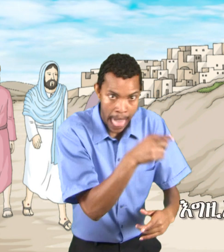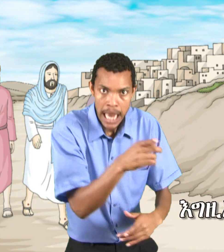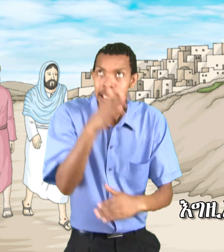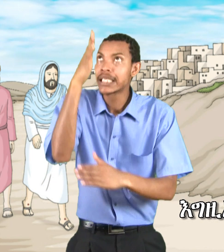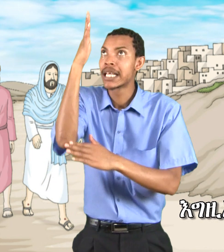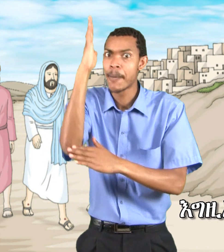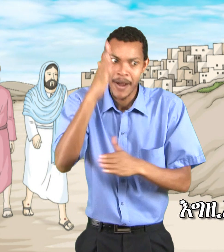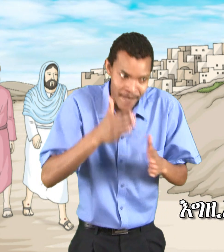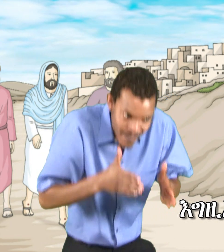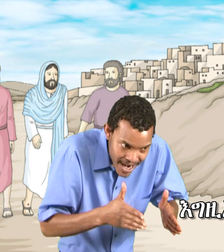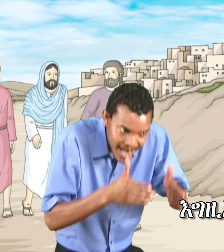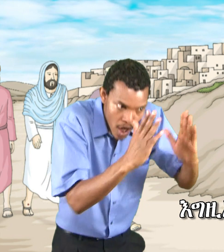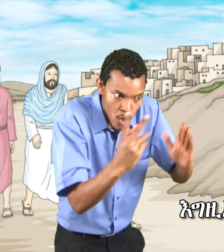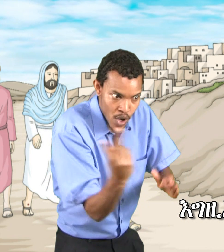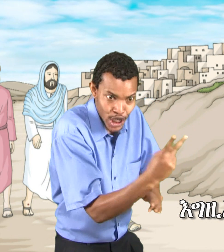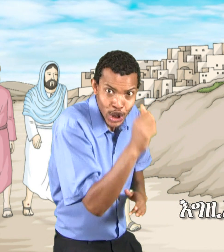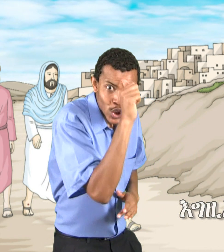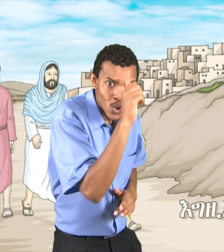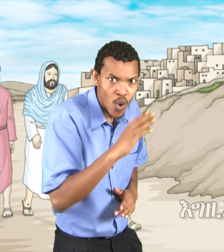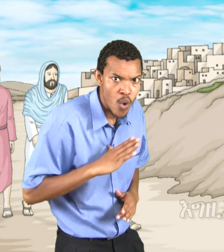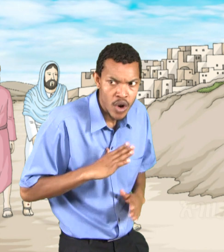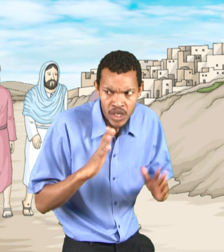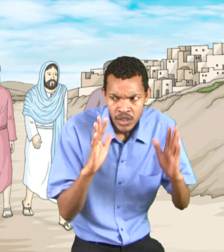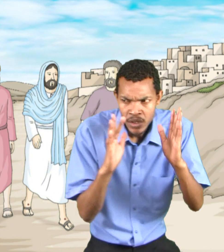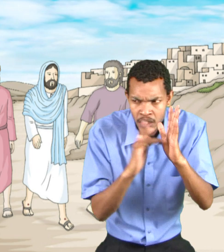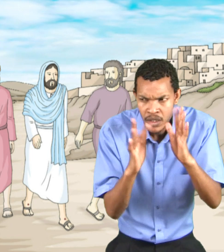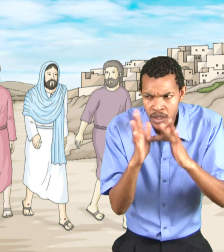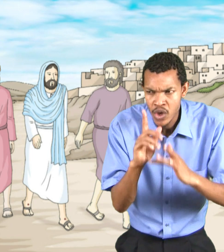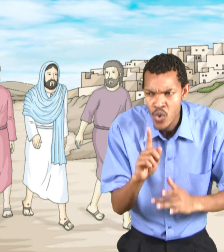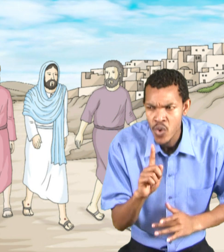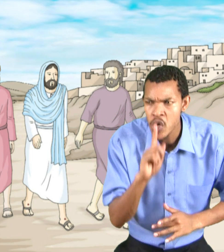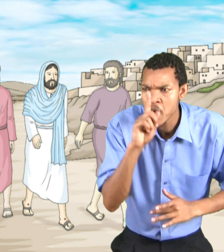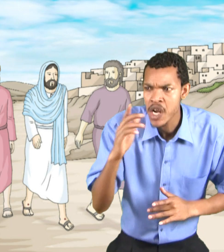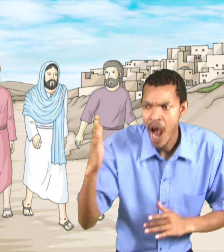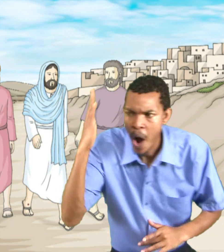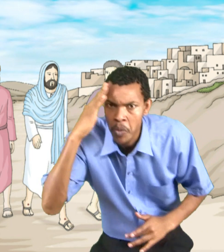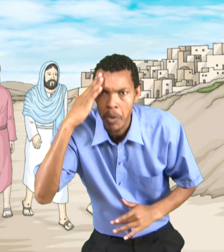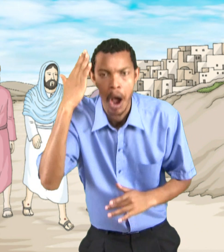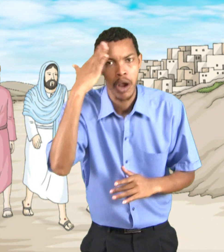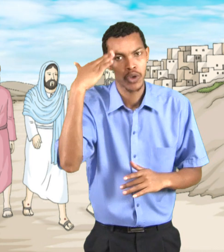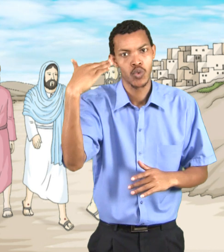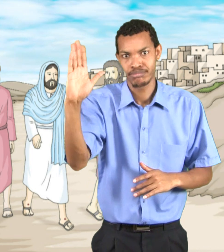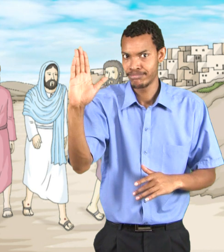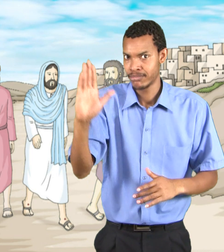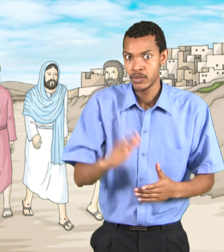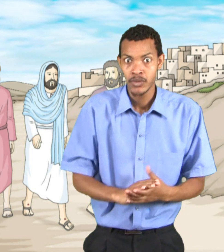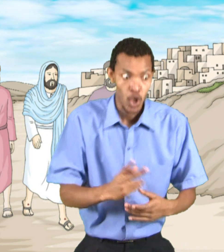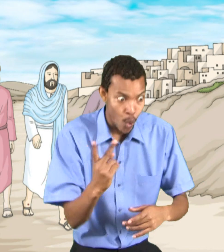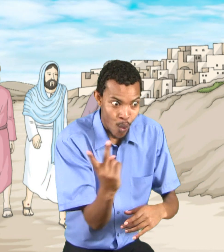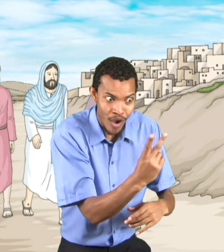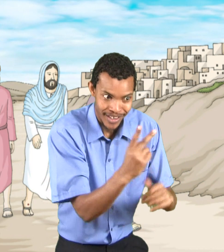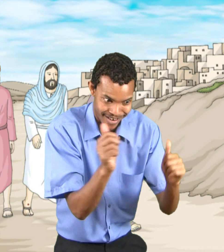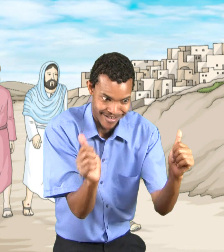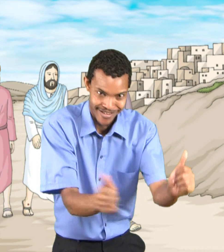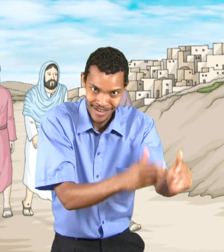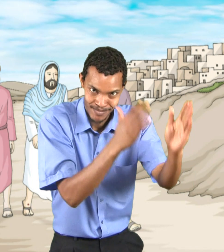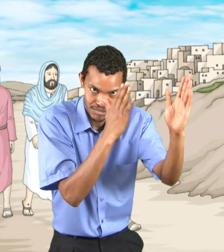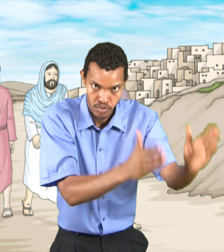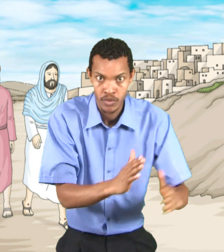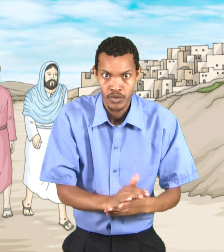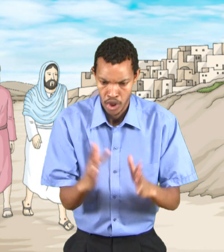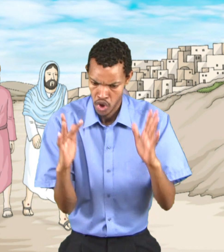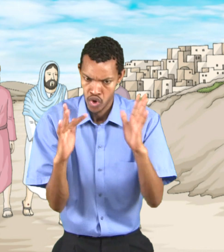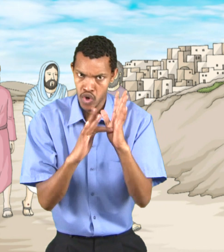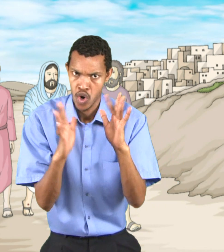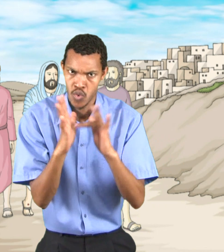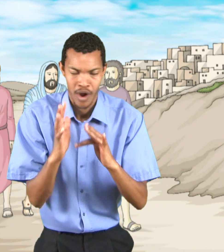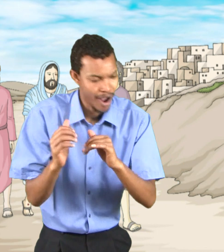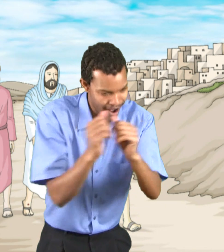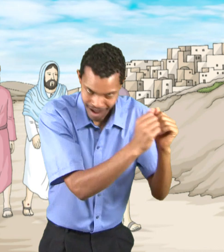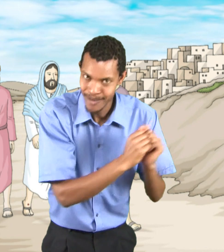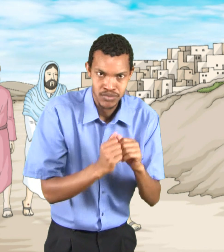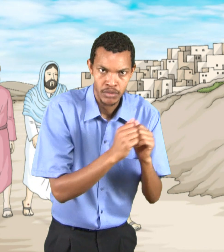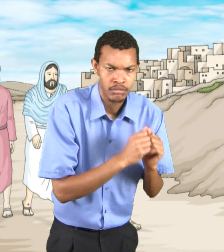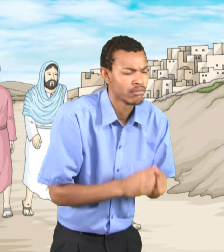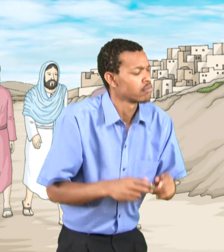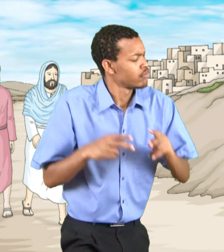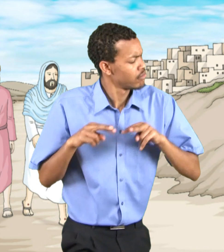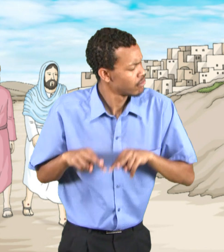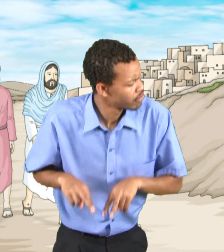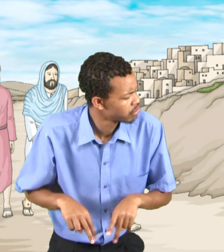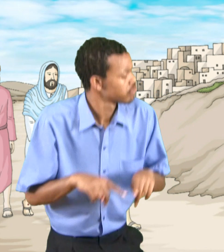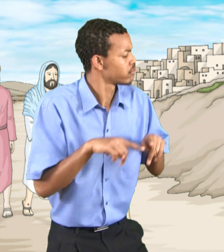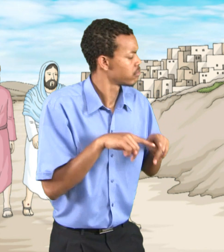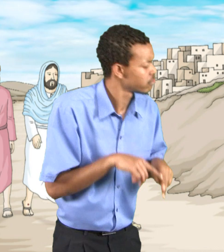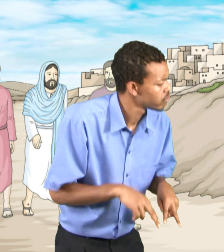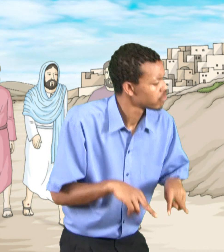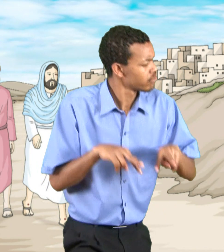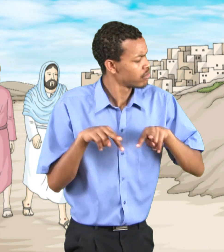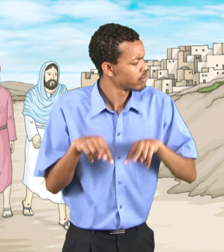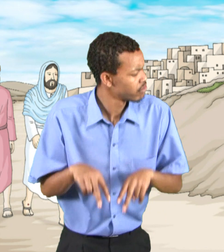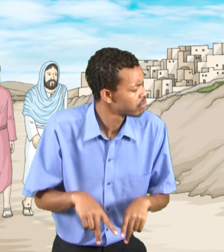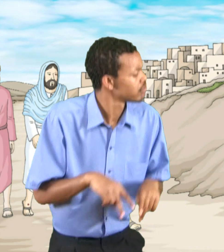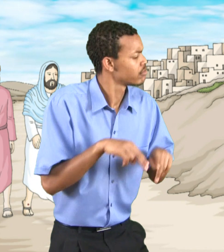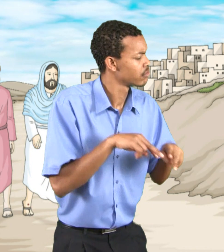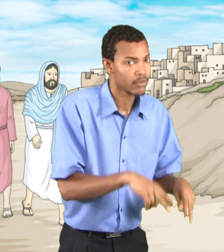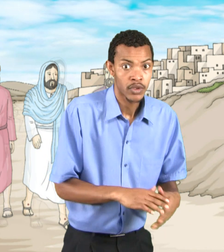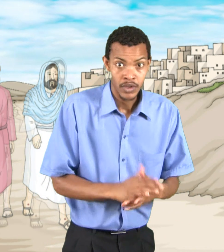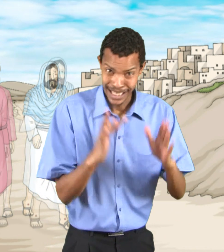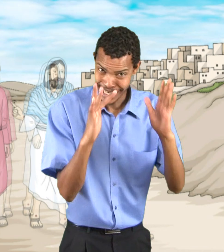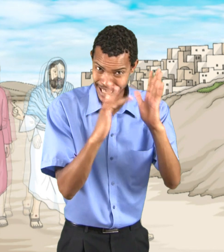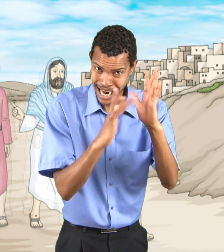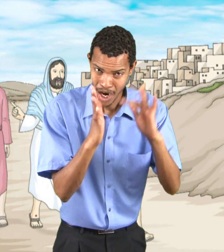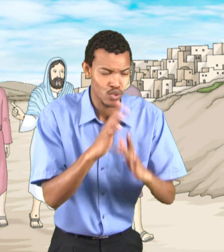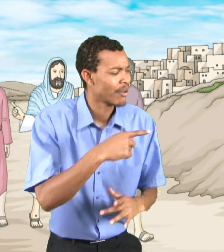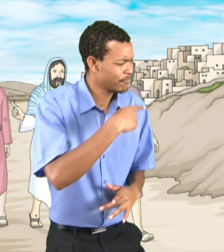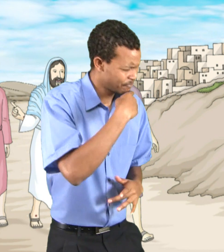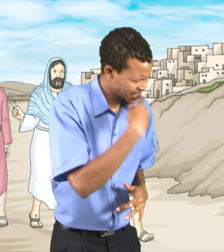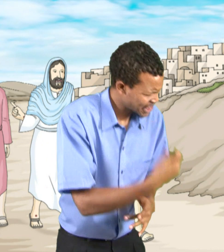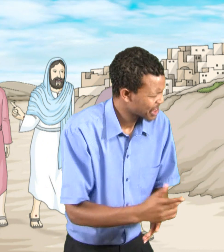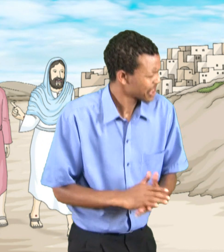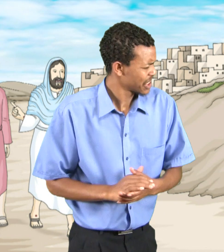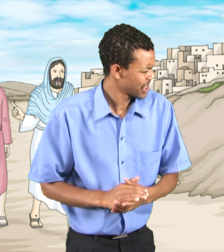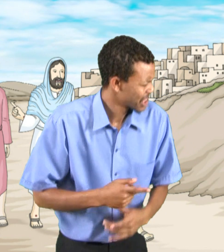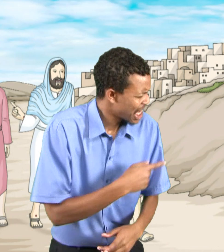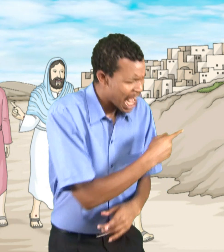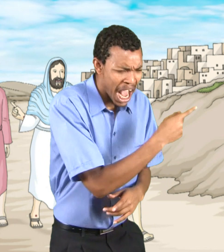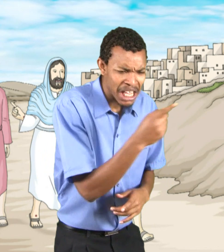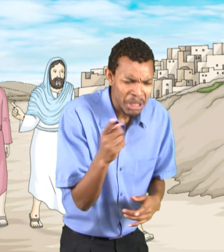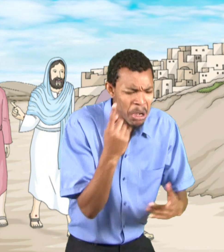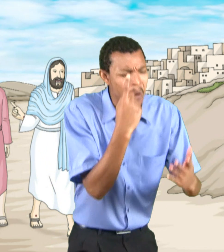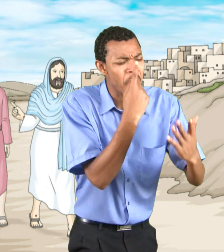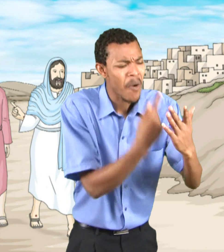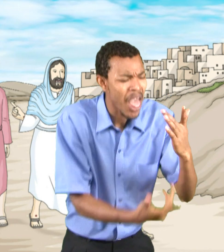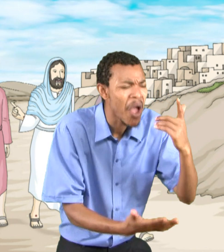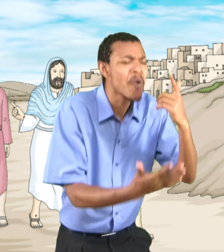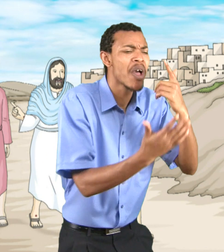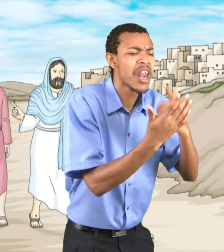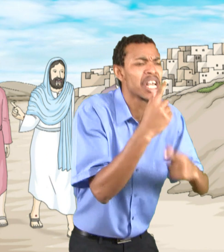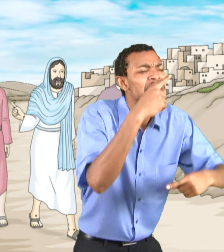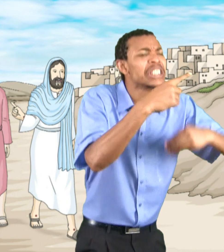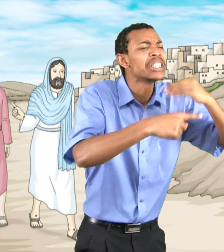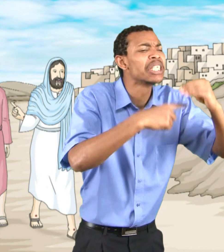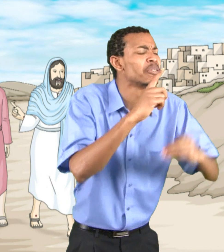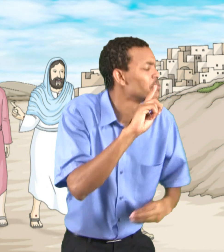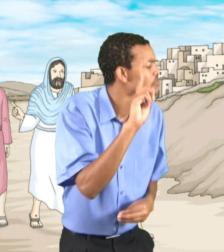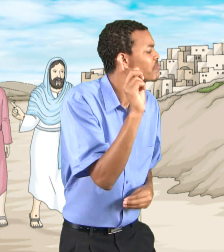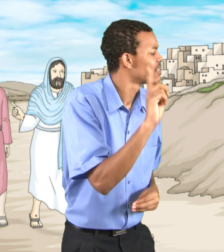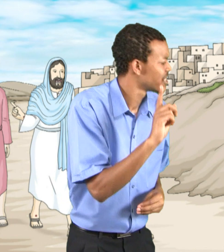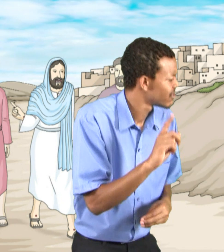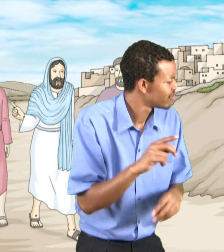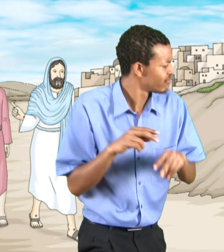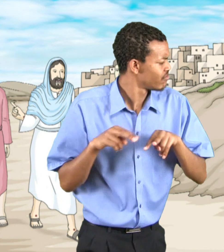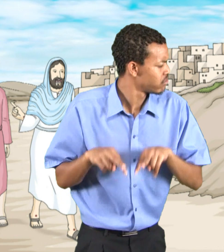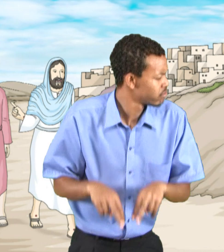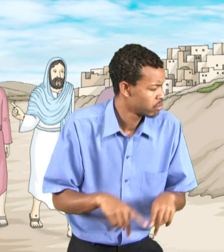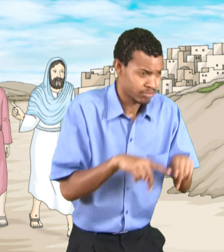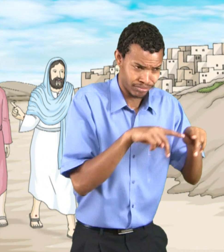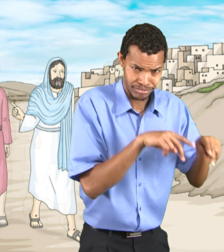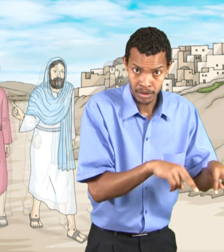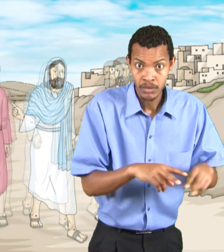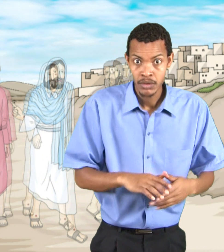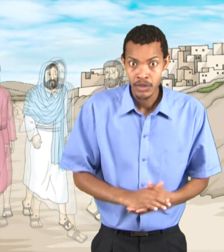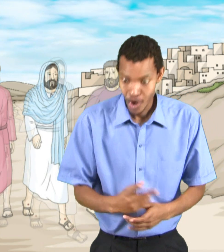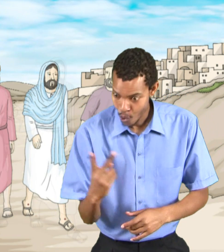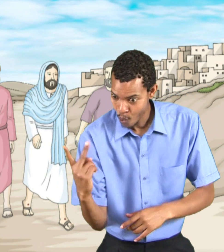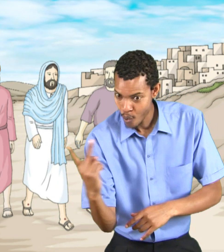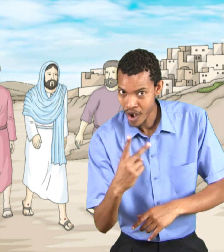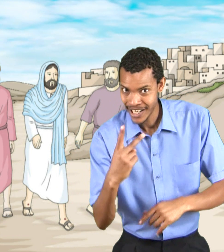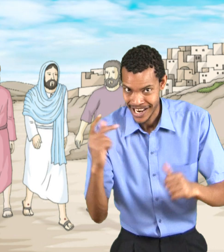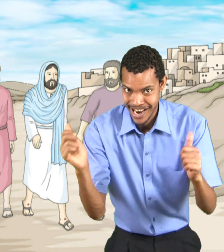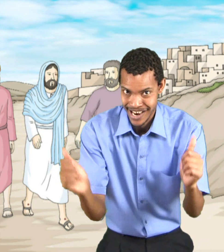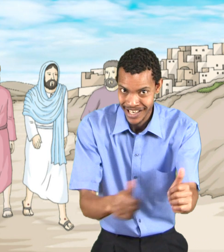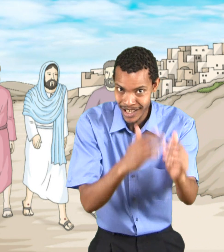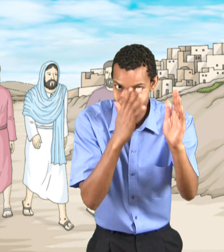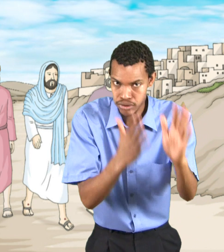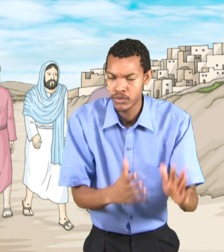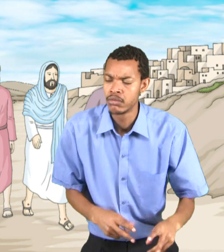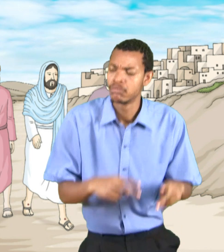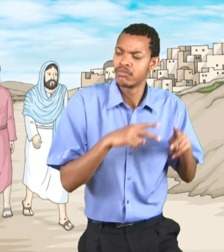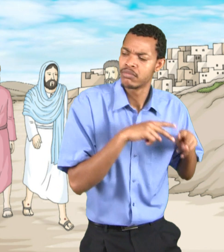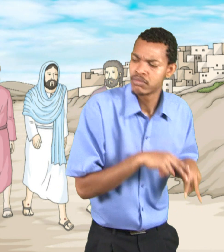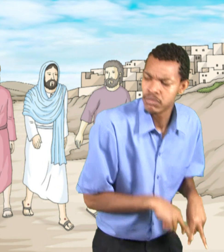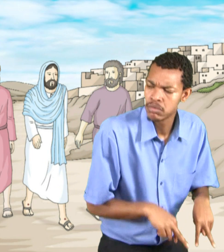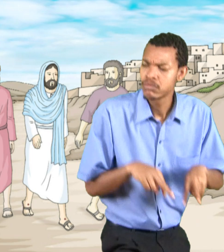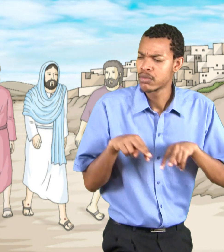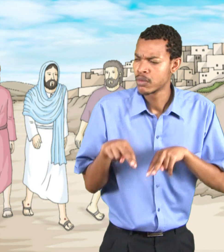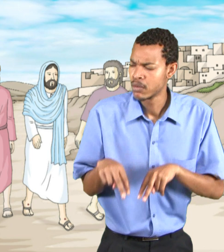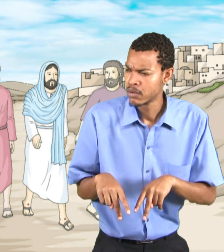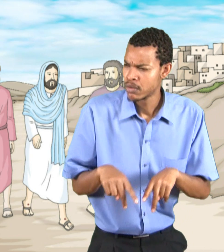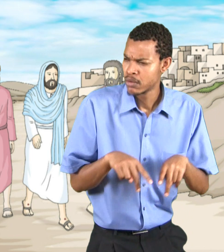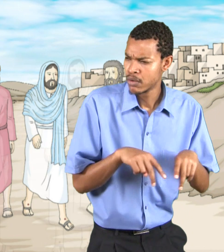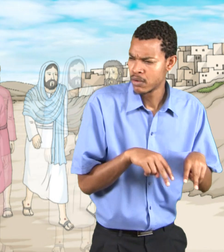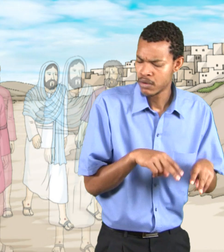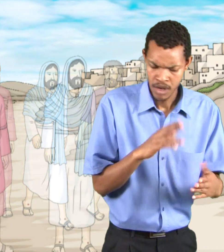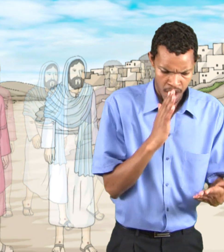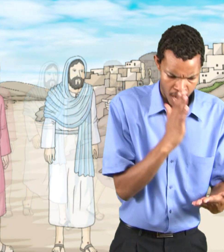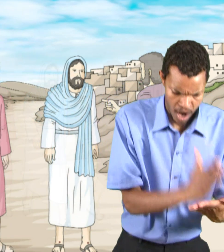He asked them, “What are you discussing so intently as you walk along?”